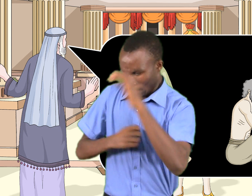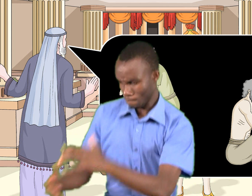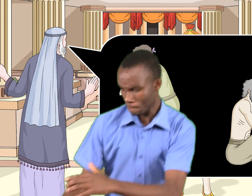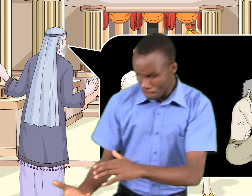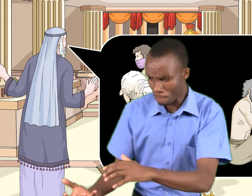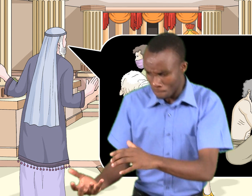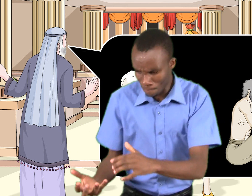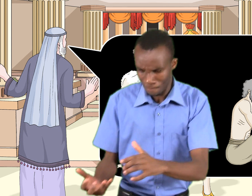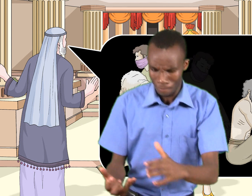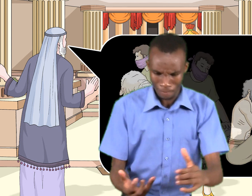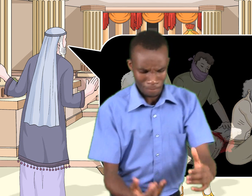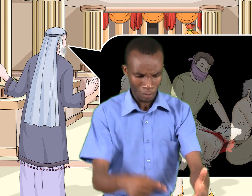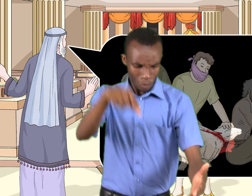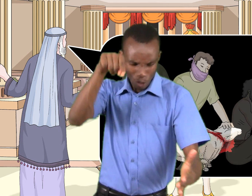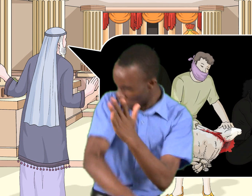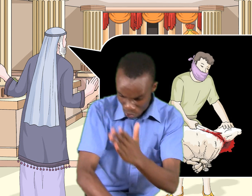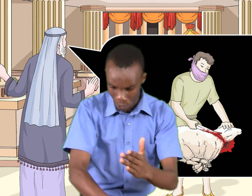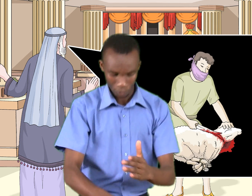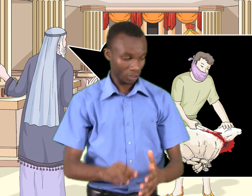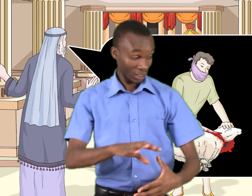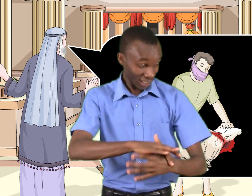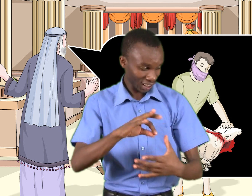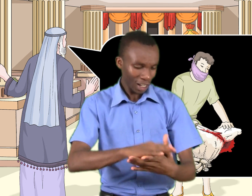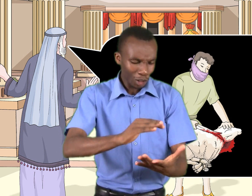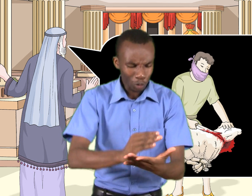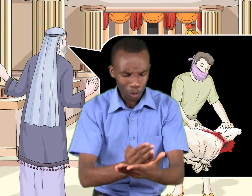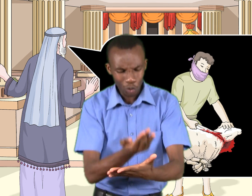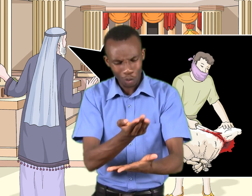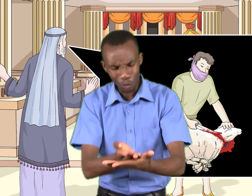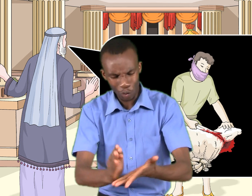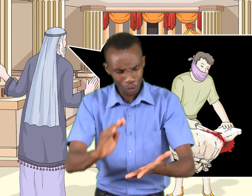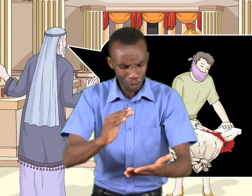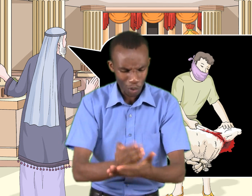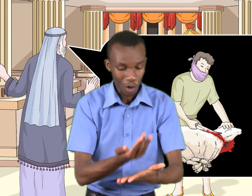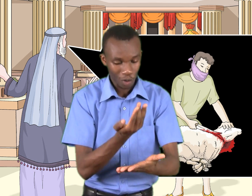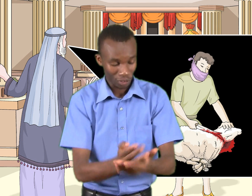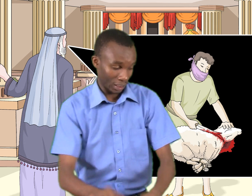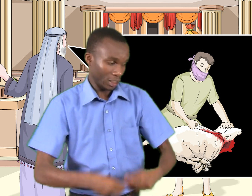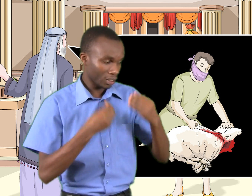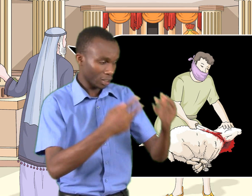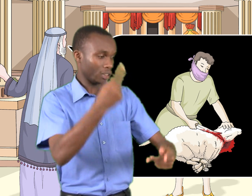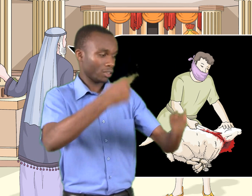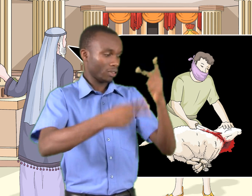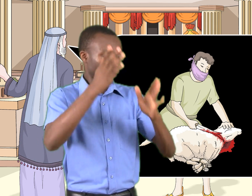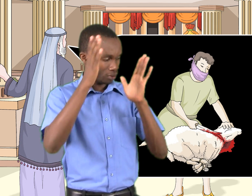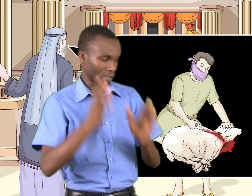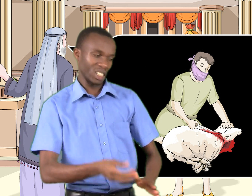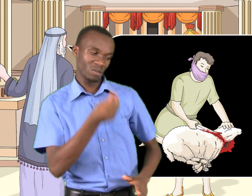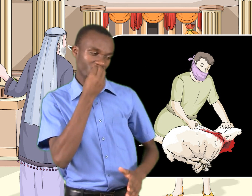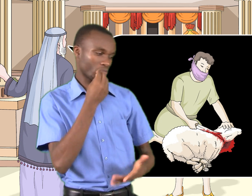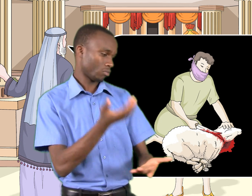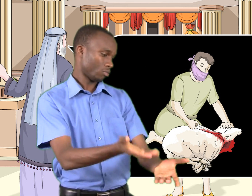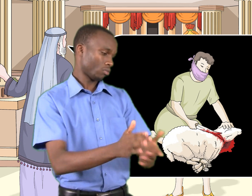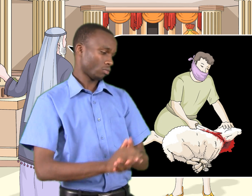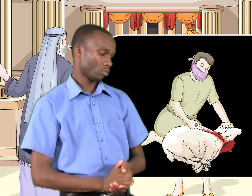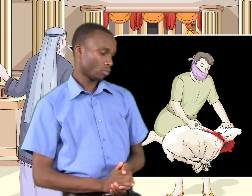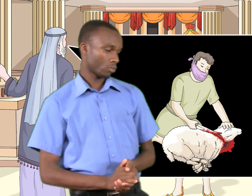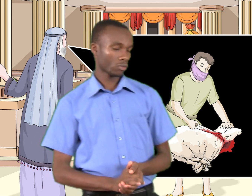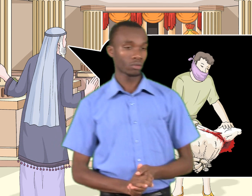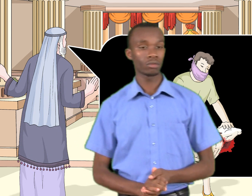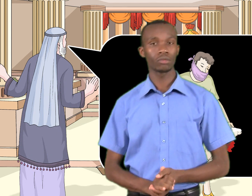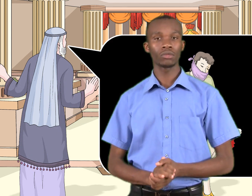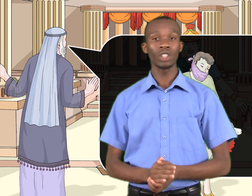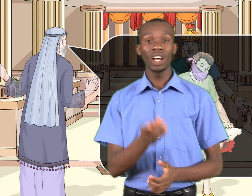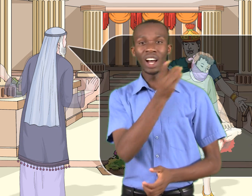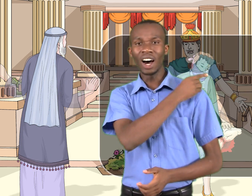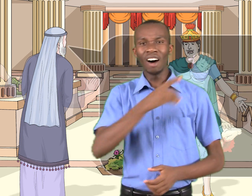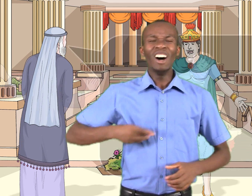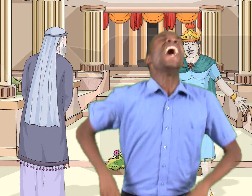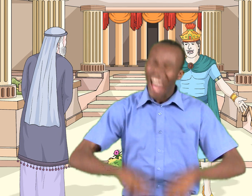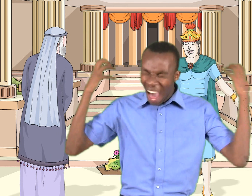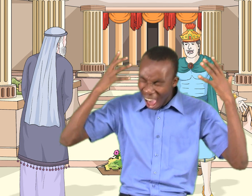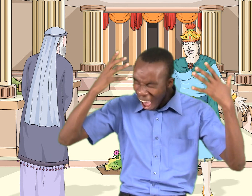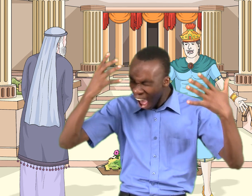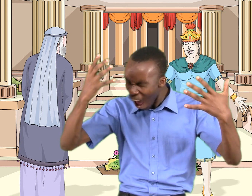Instead, he took the poor man’s lamb and prepared it for his guest.”